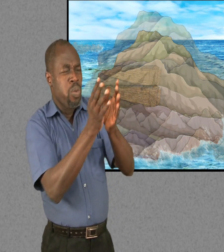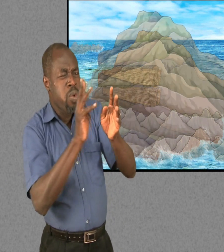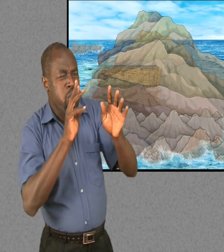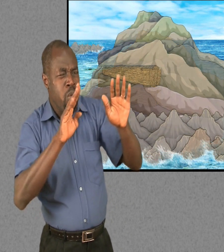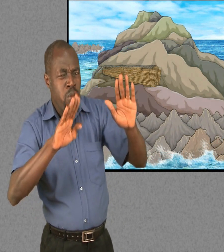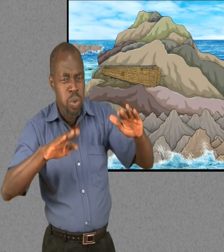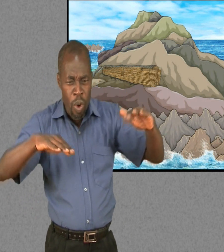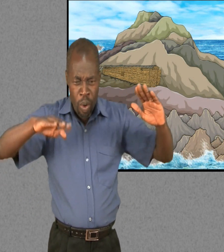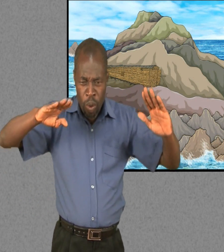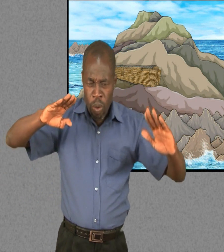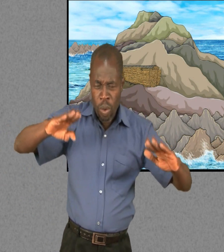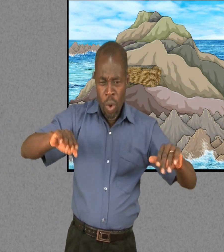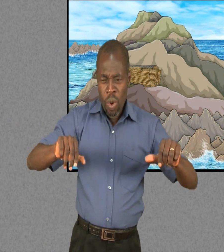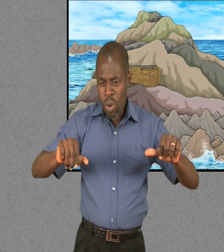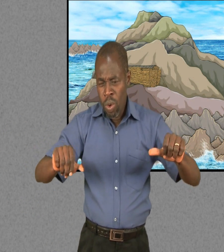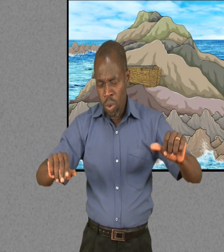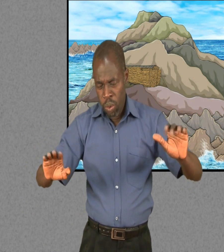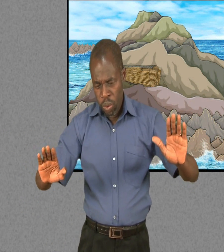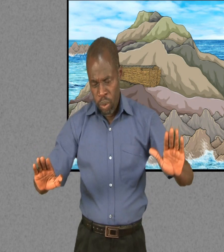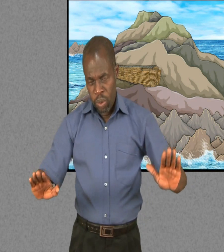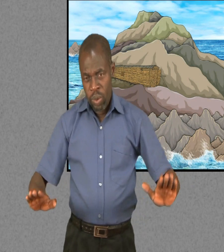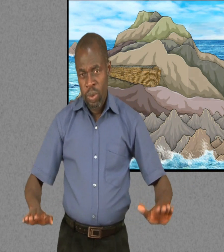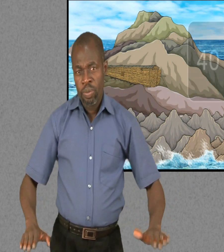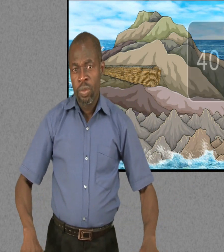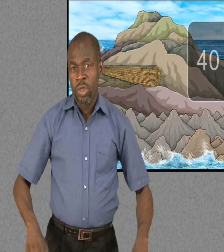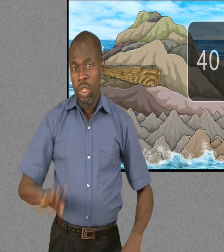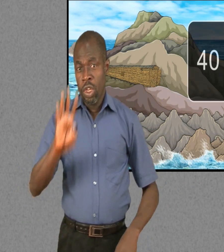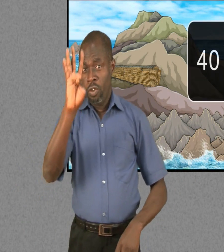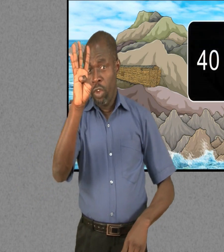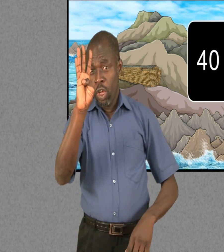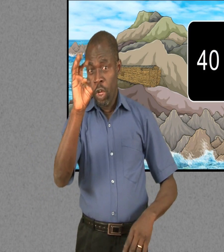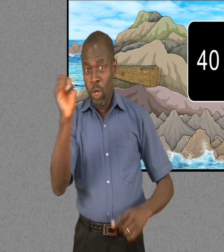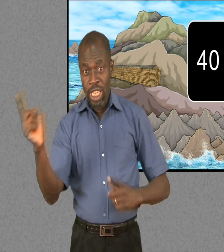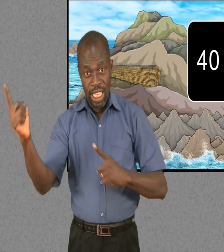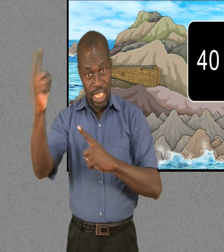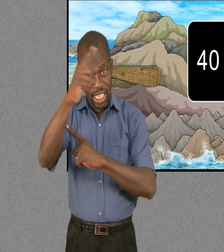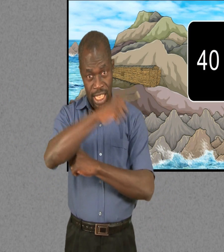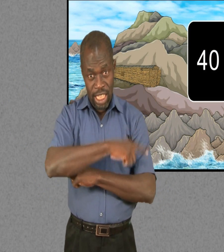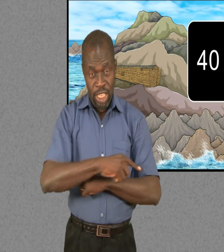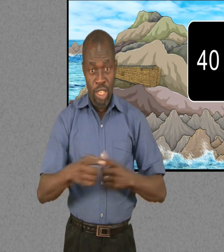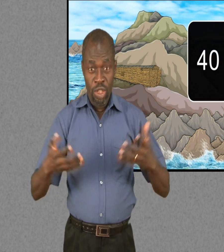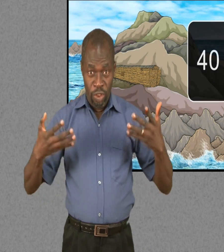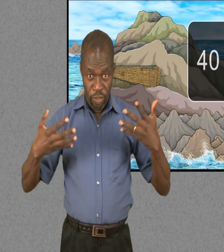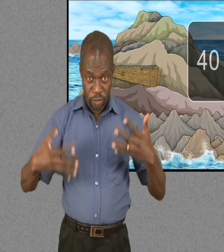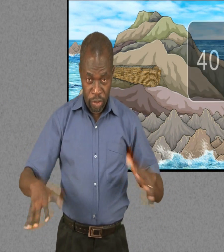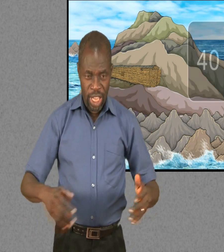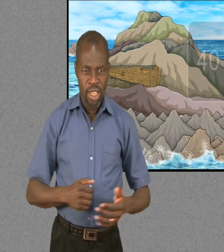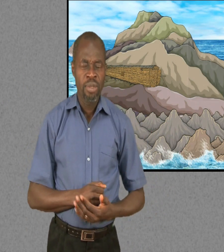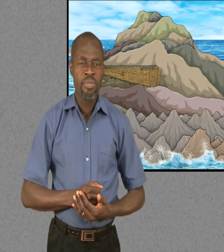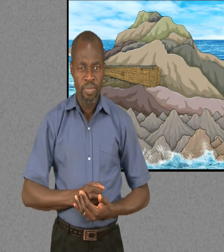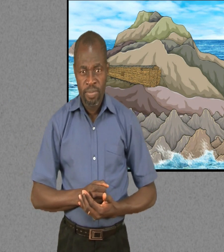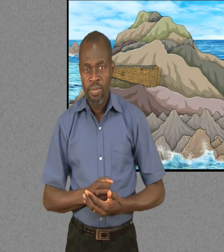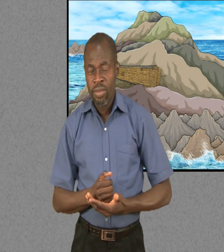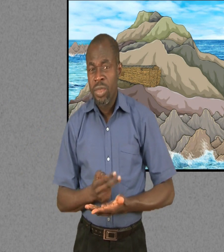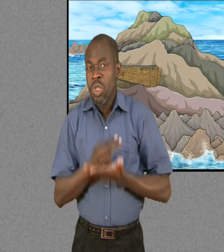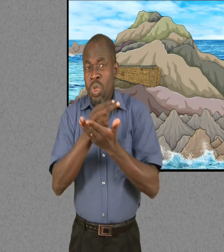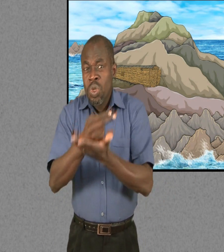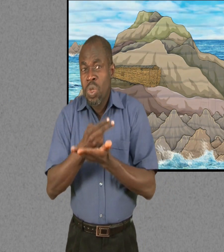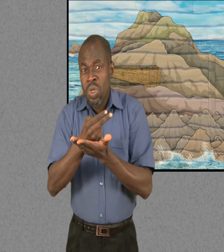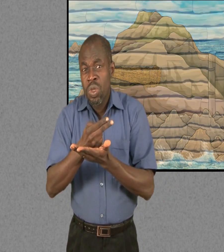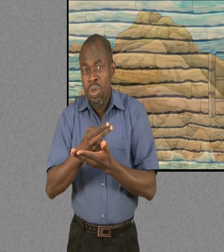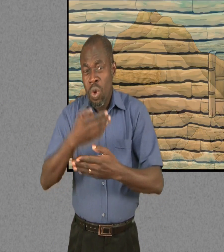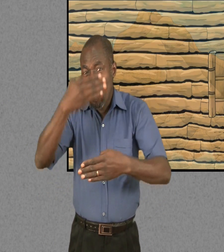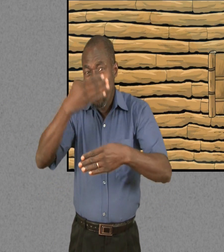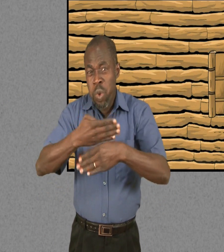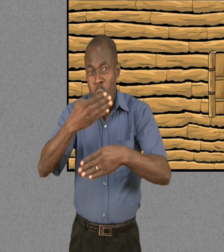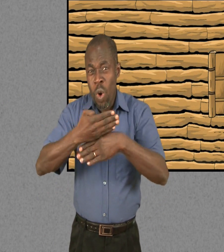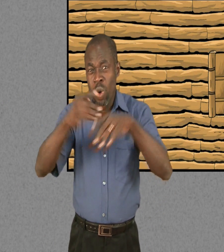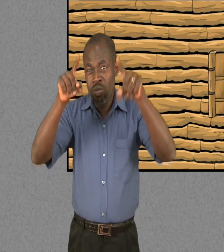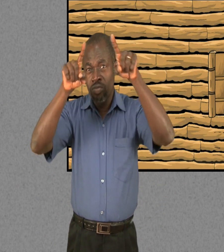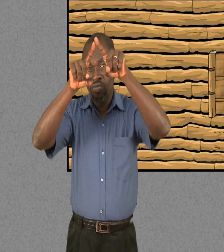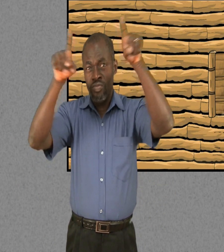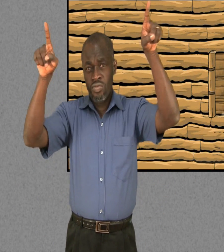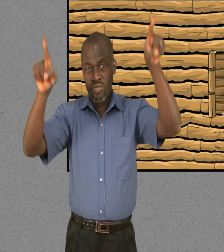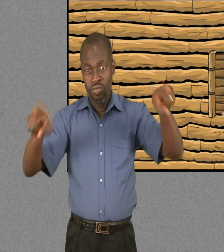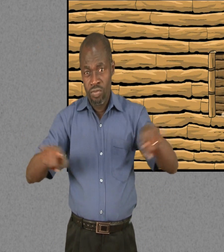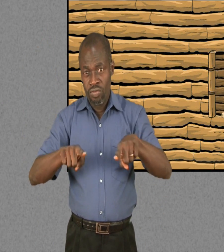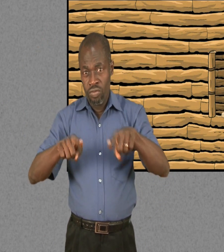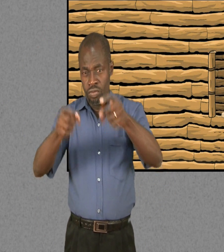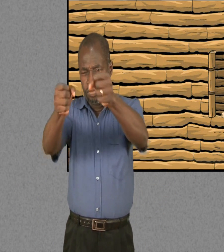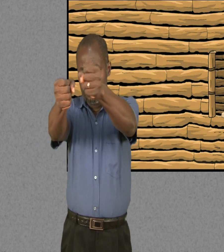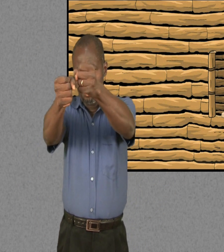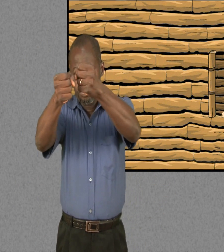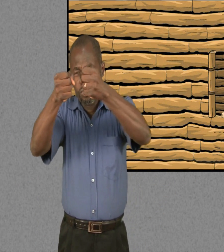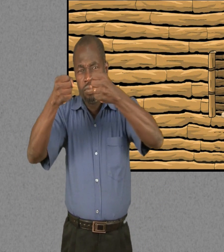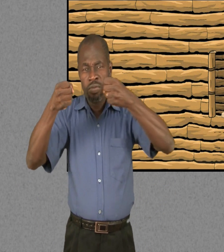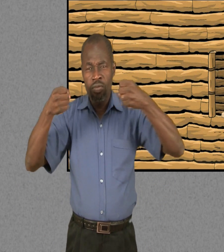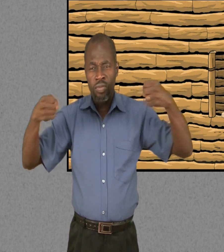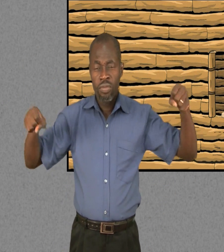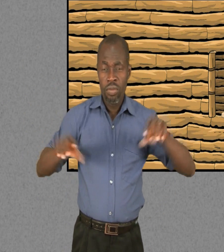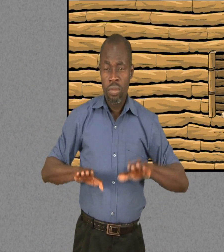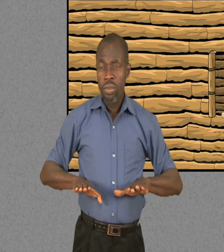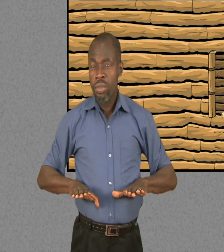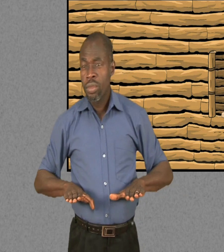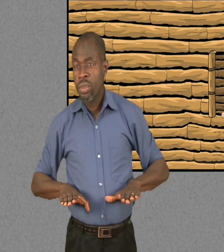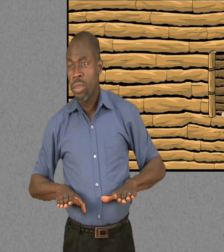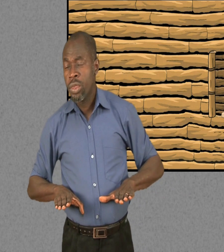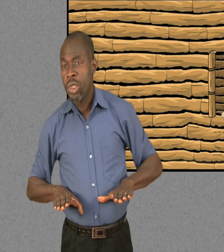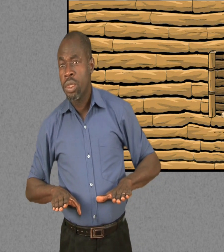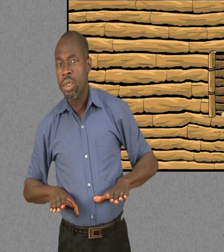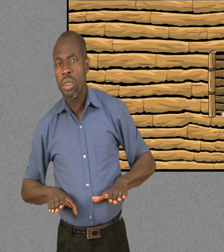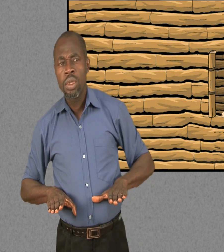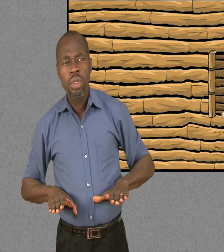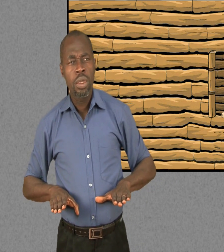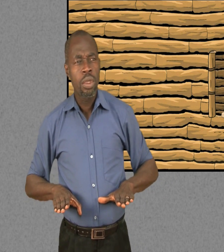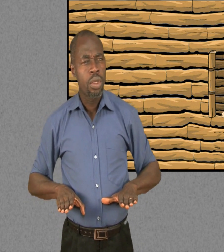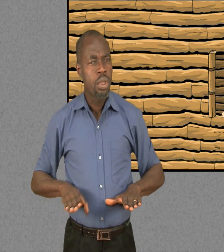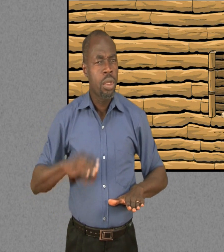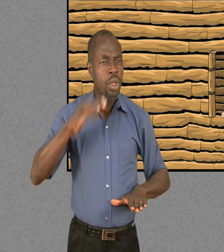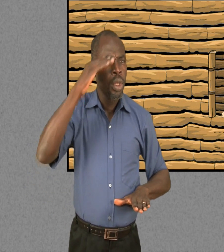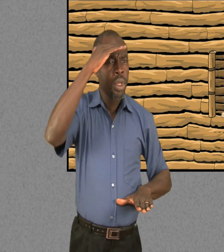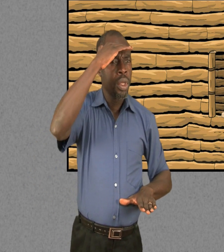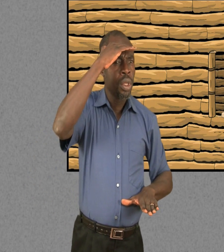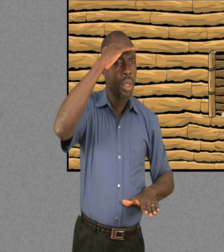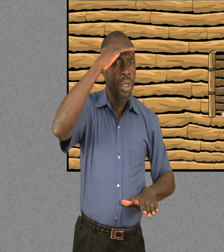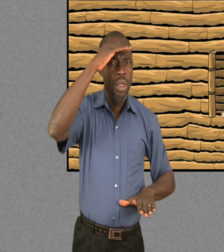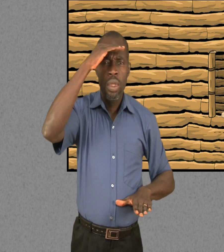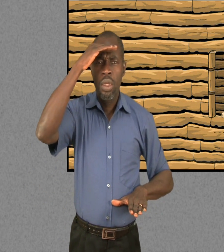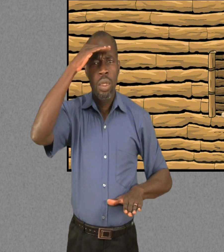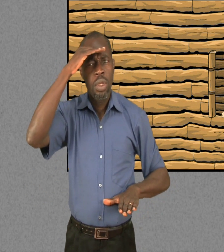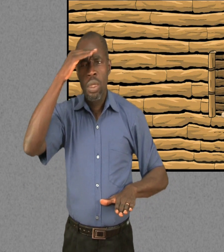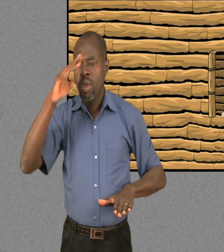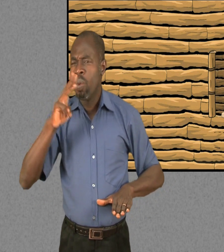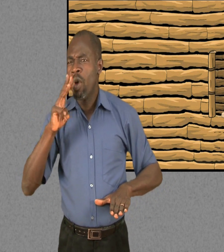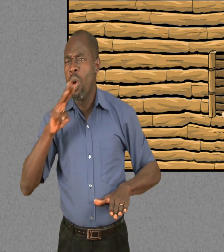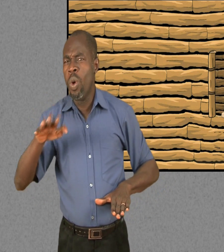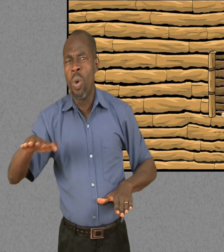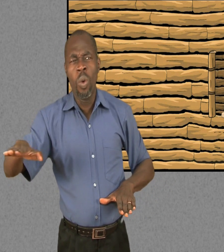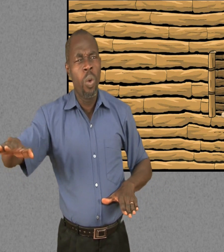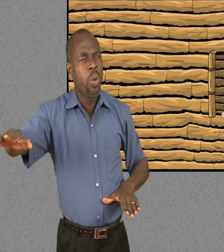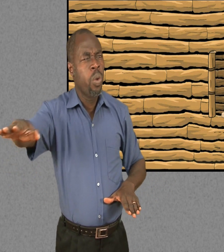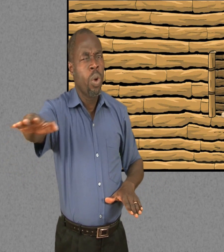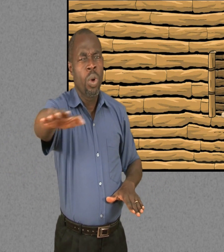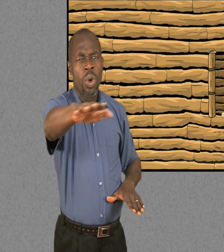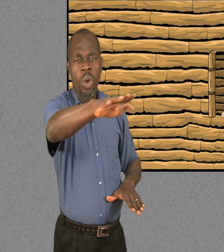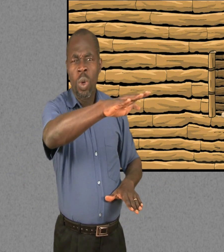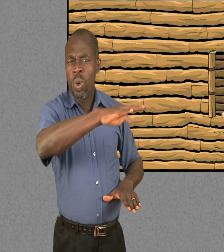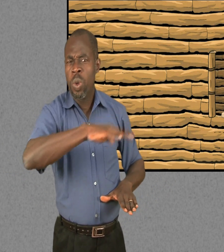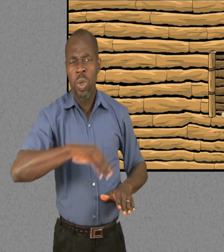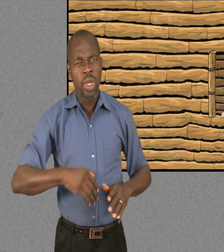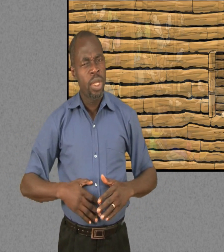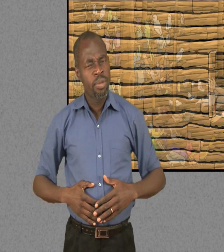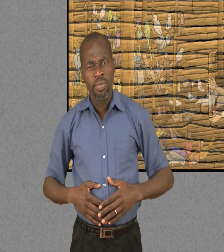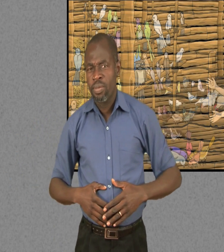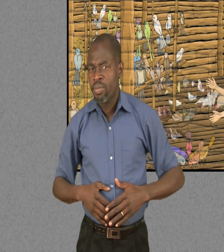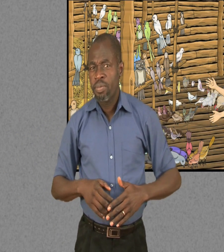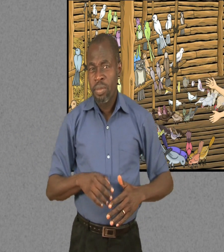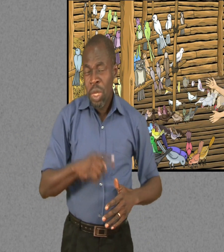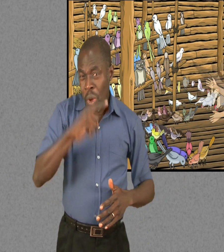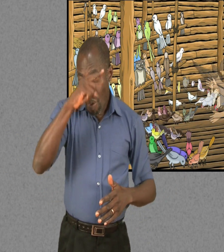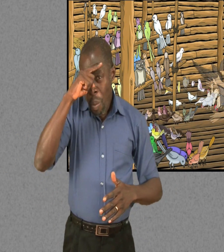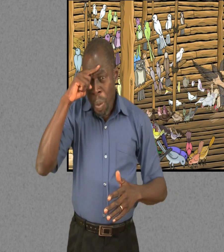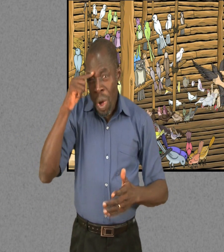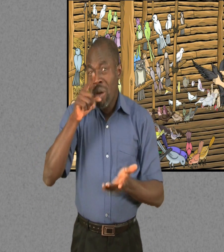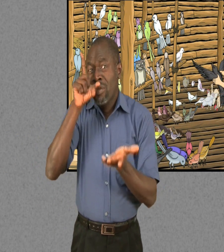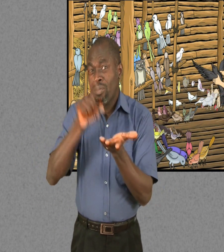After forty days Noah opened the window he had made in the ark and sent out a raven.